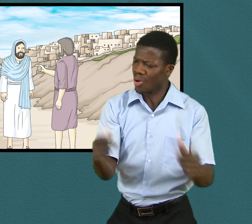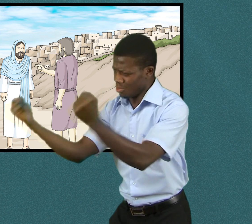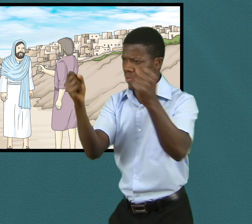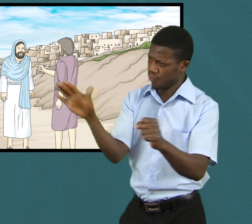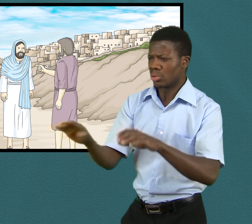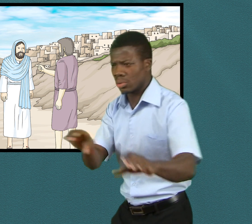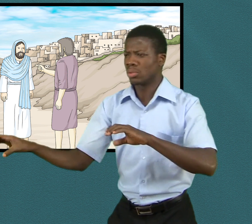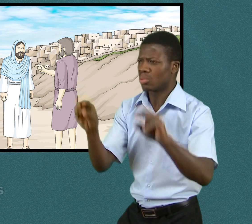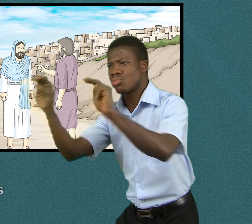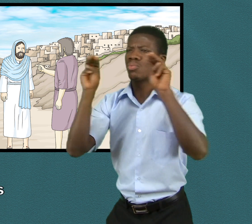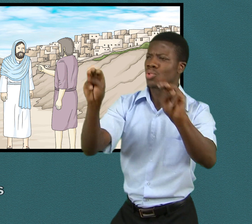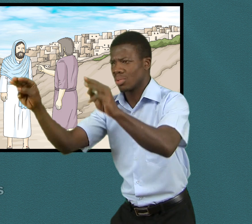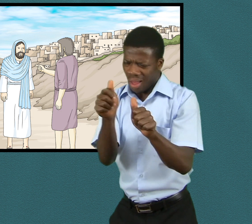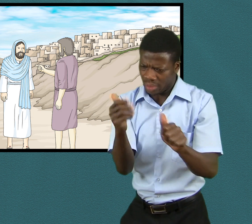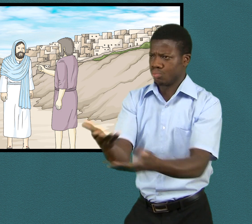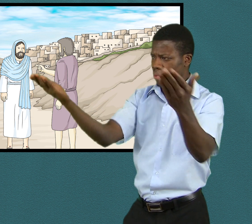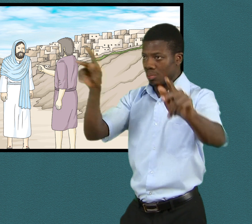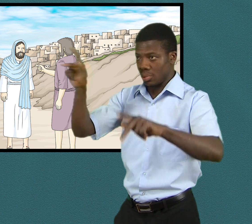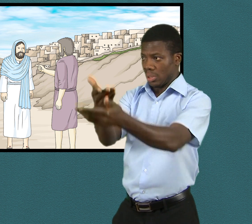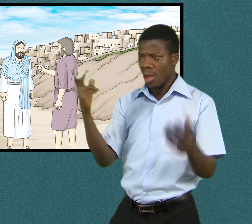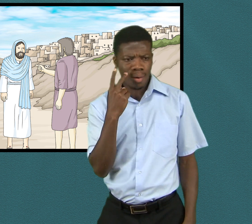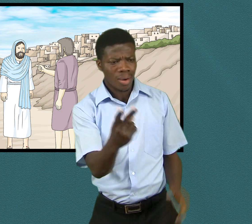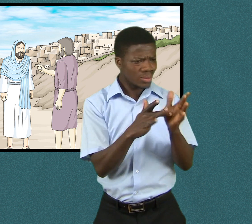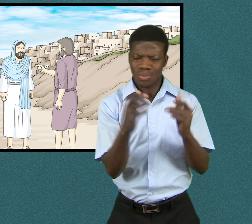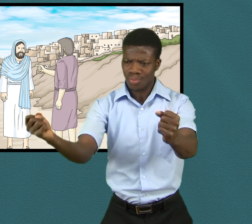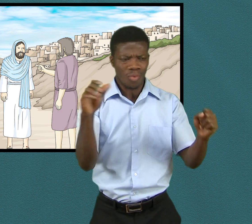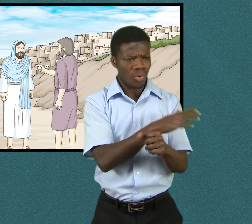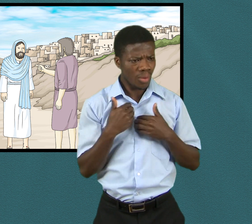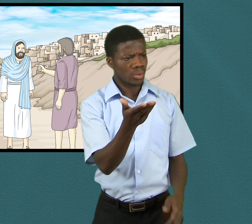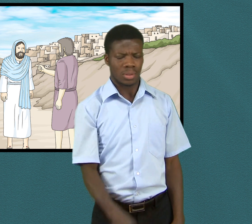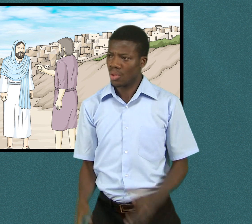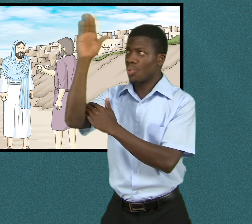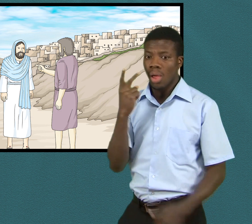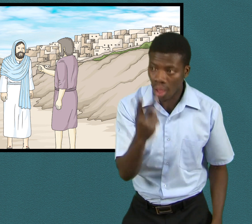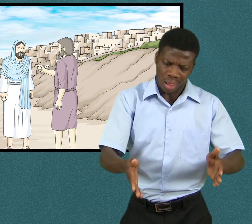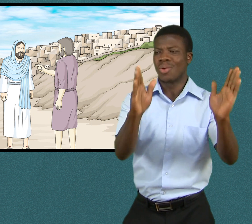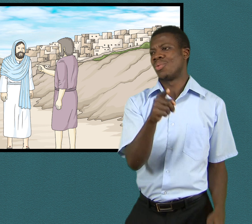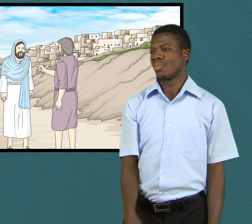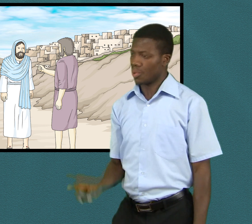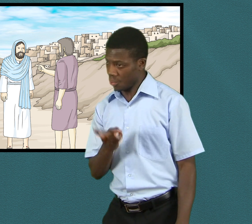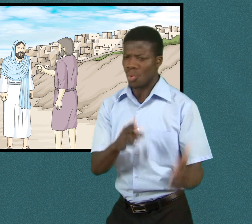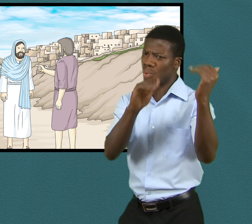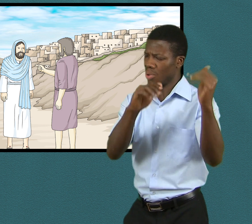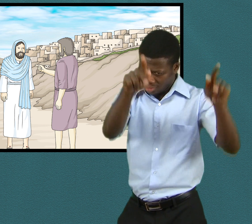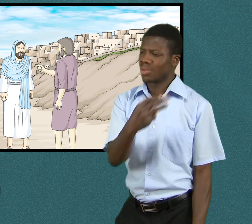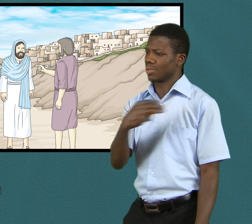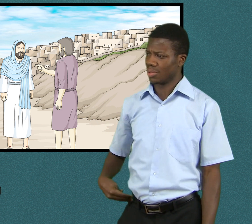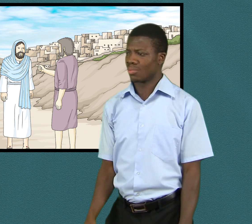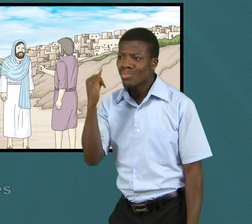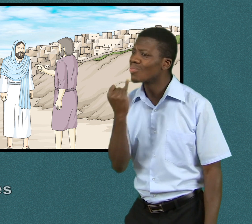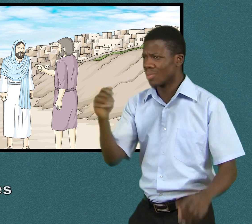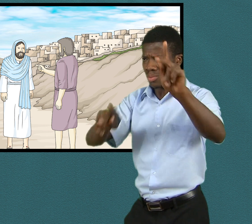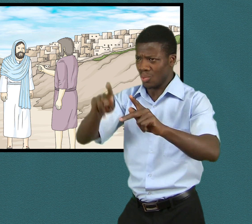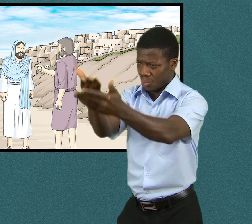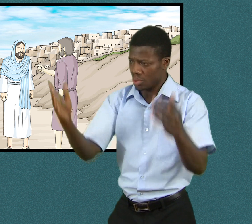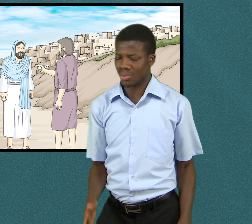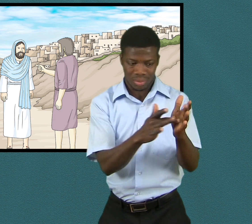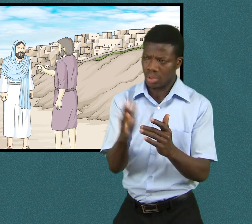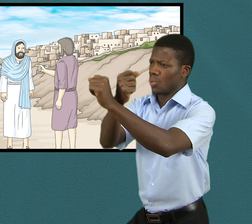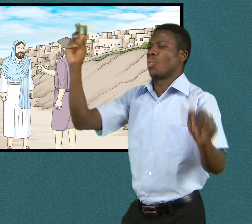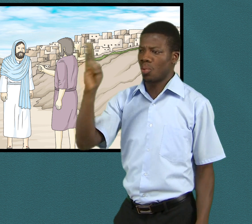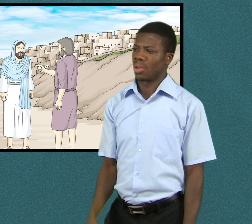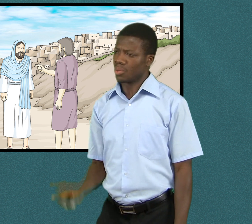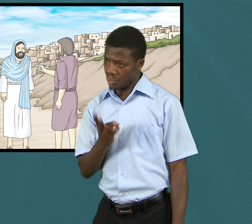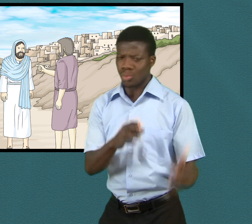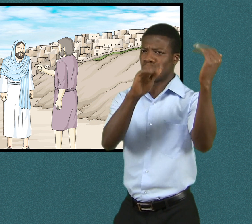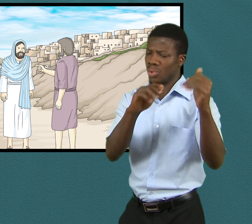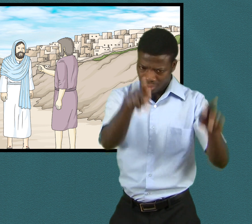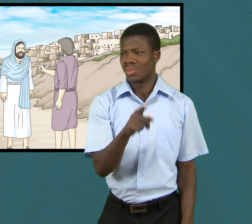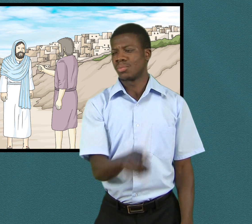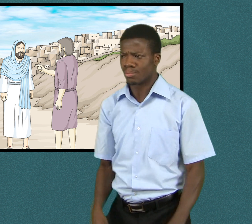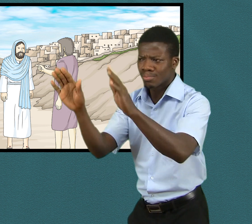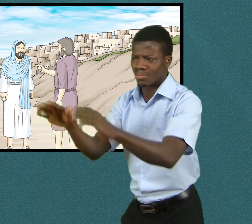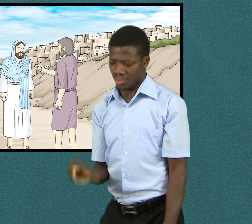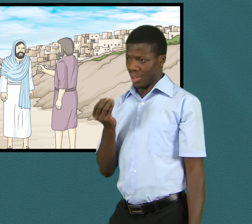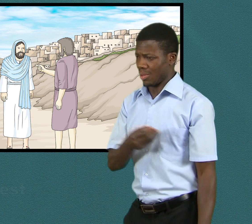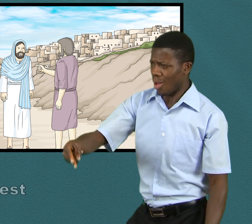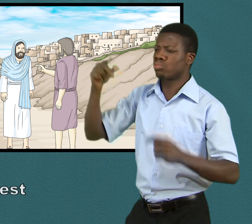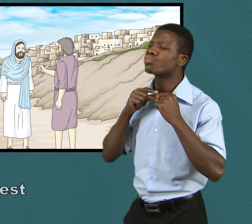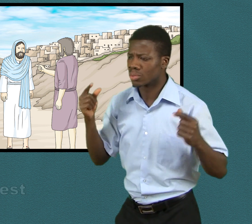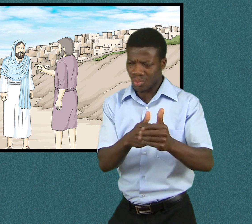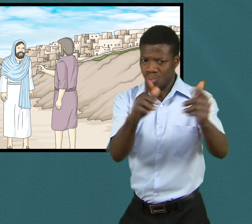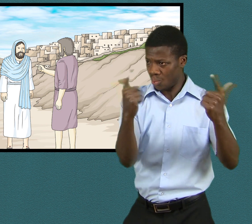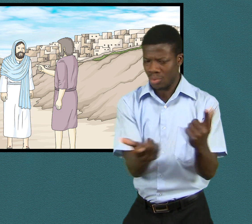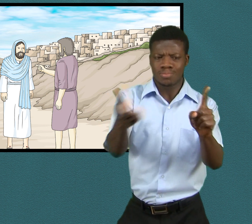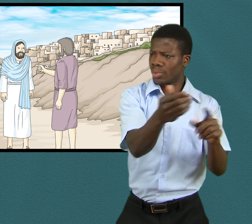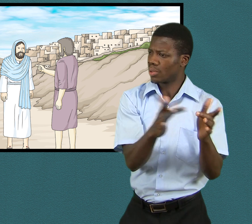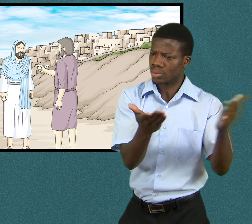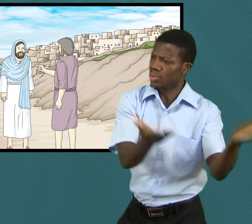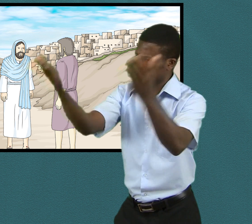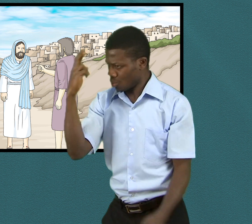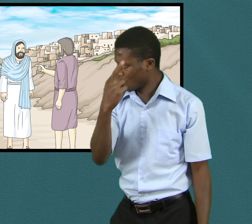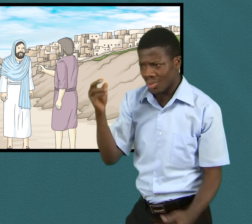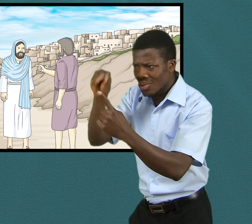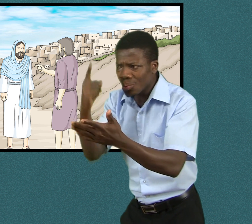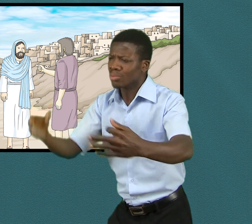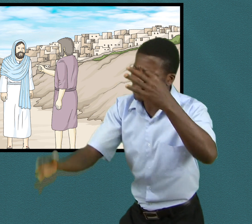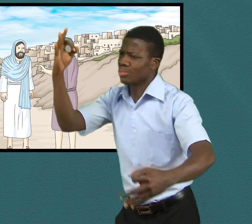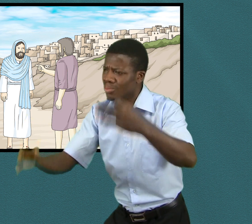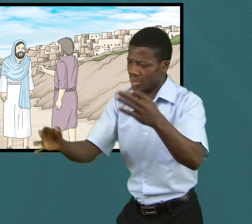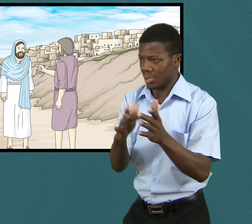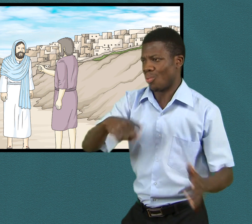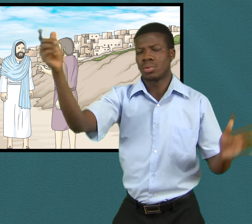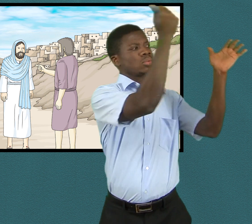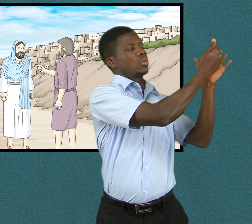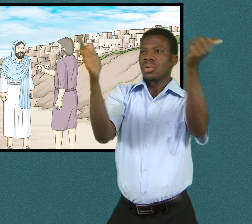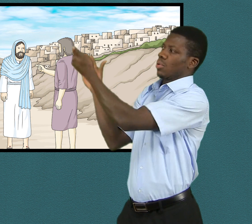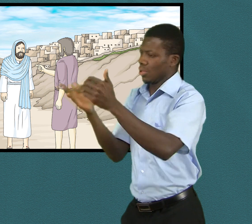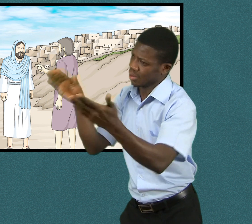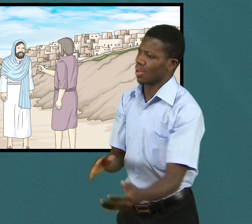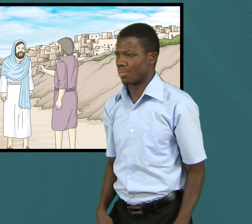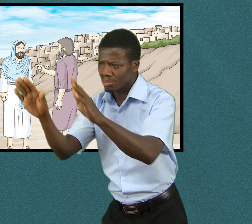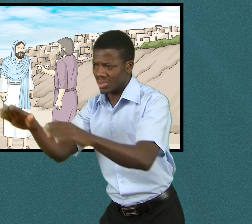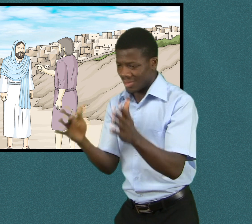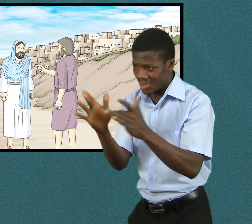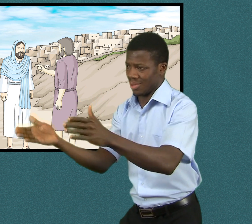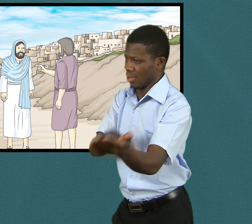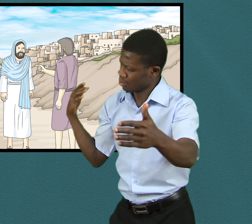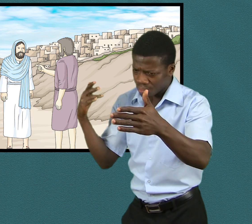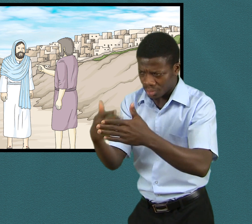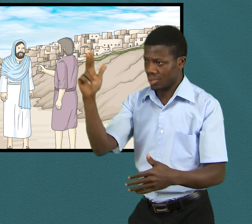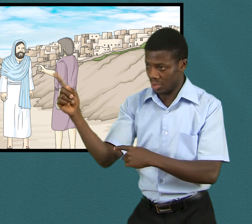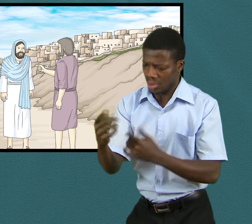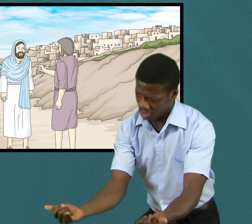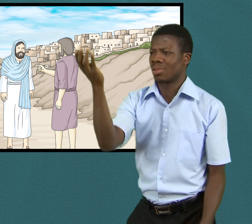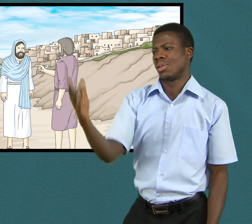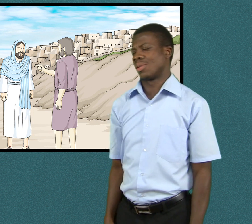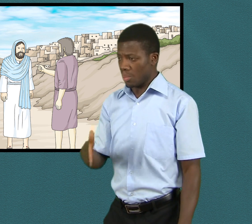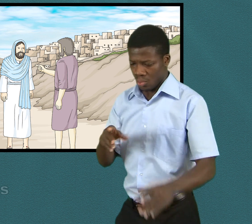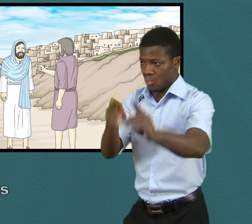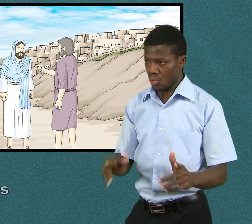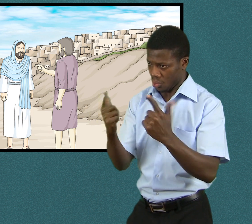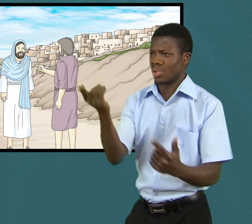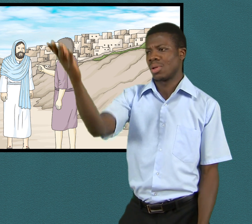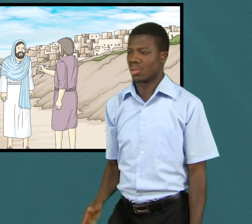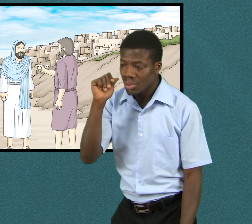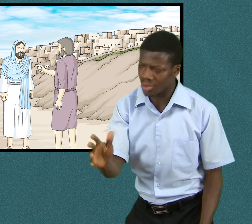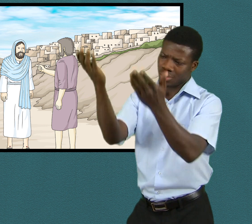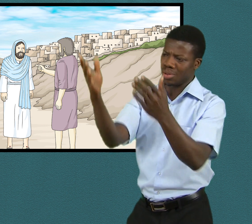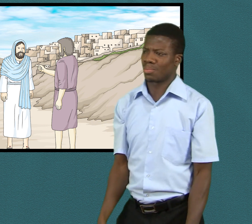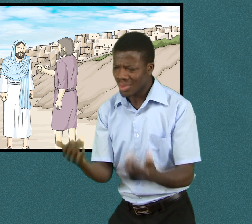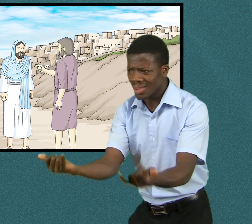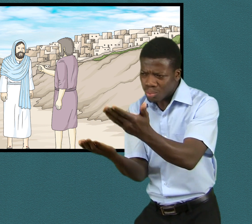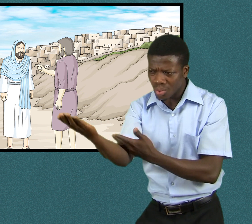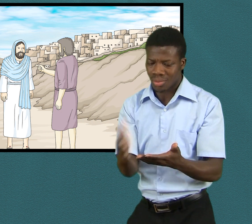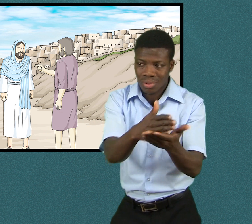Our chief priests and rulers delivered Him up to the sentence of death, and they crucified Him. But we were hoping He was the One who would redeem Israel. And besides all this, it is the third day since these things took place.